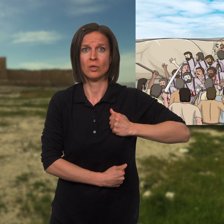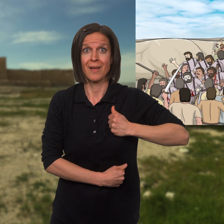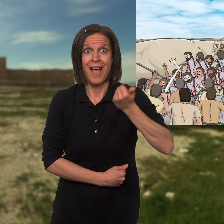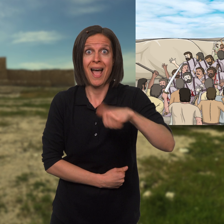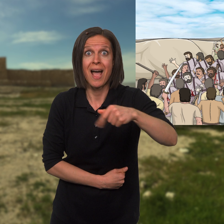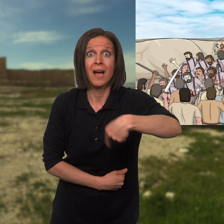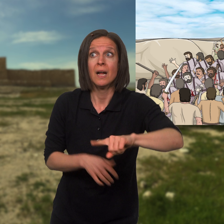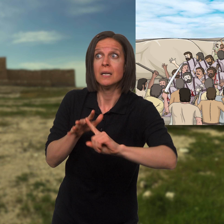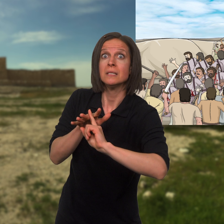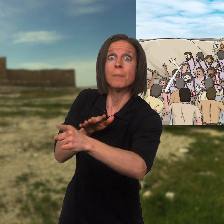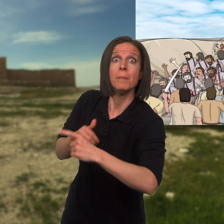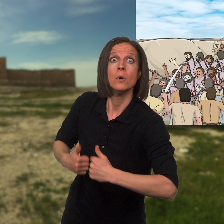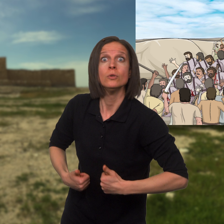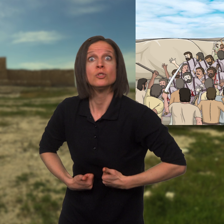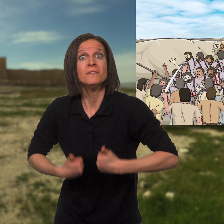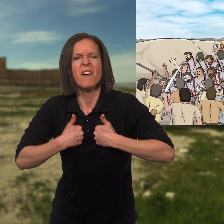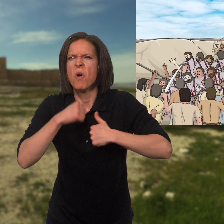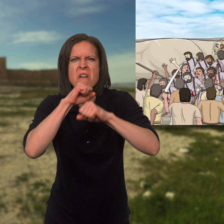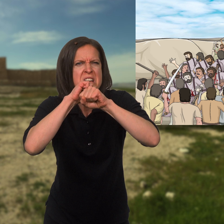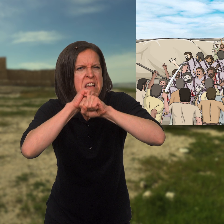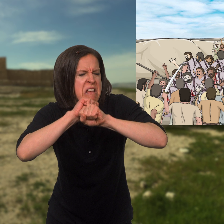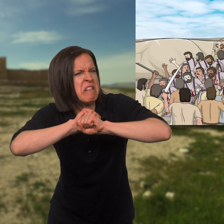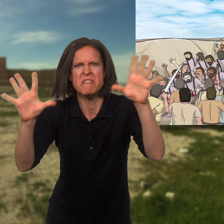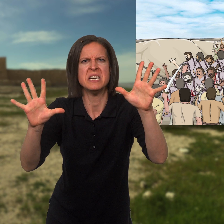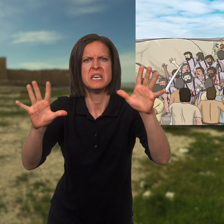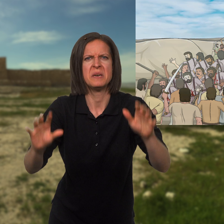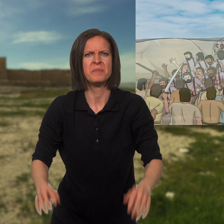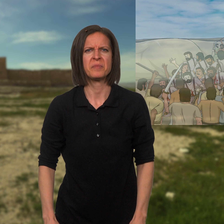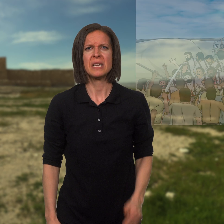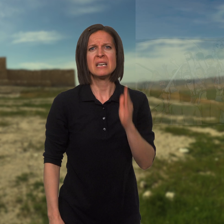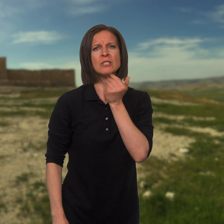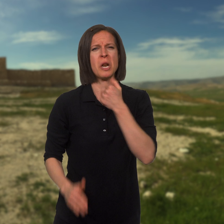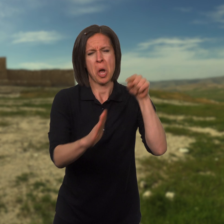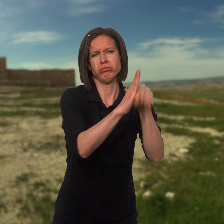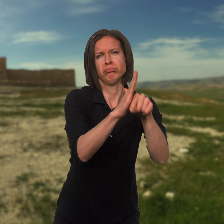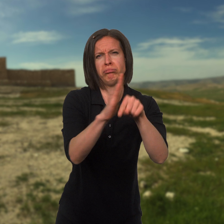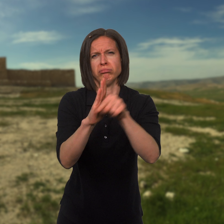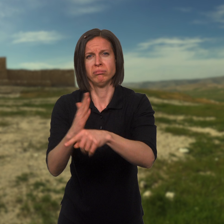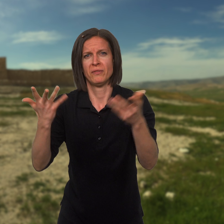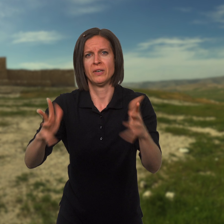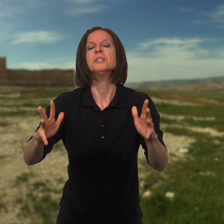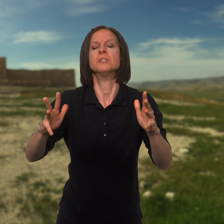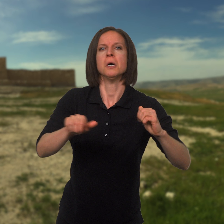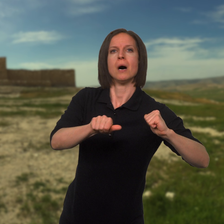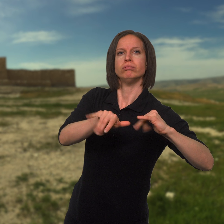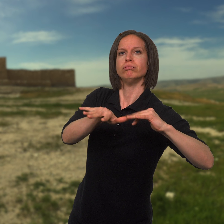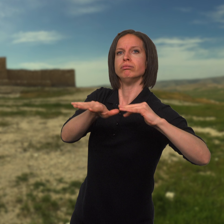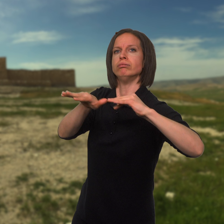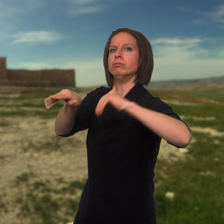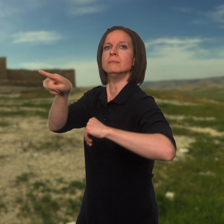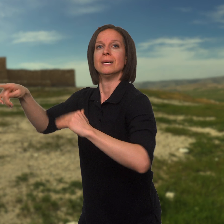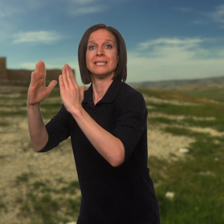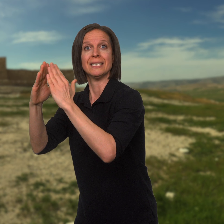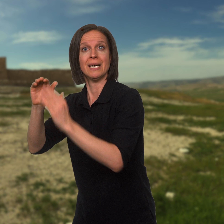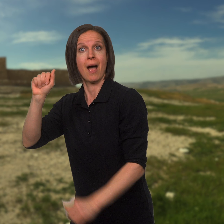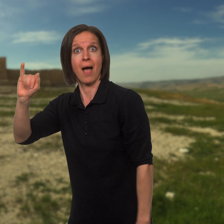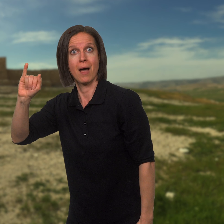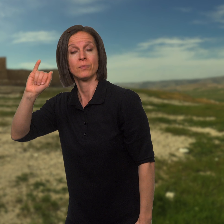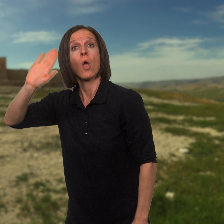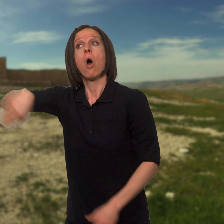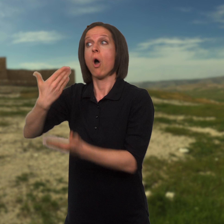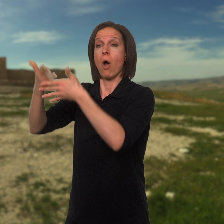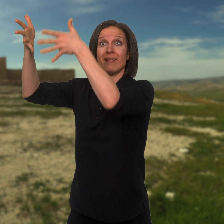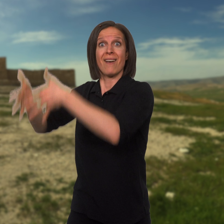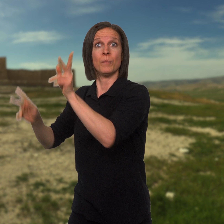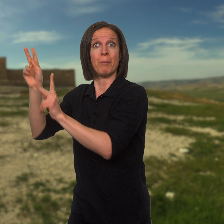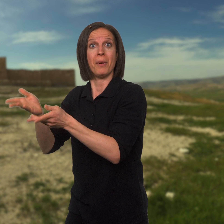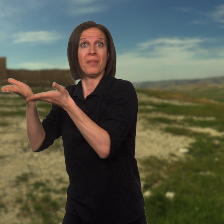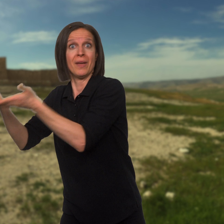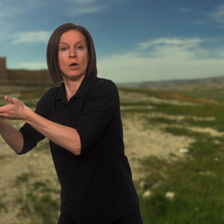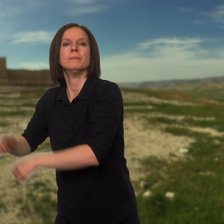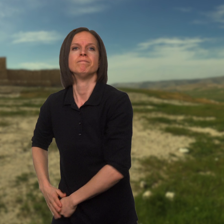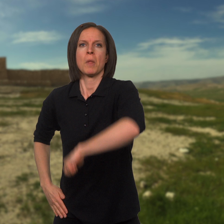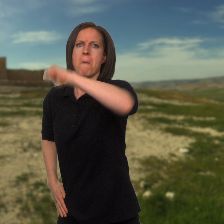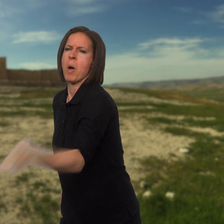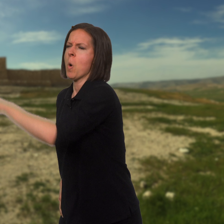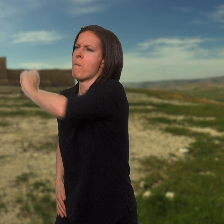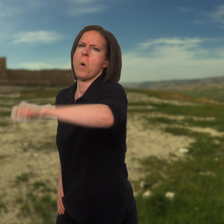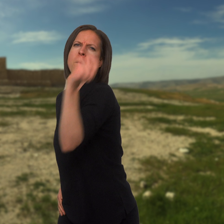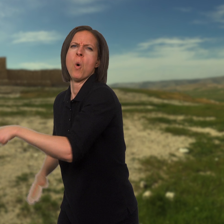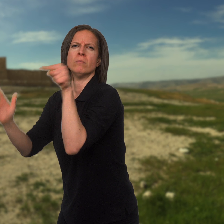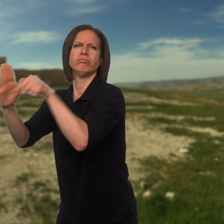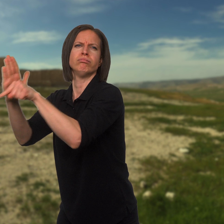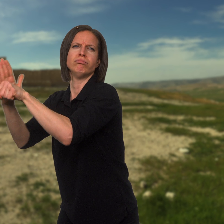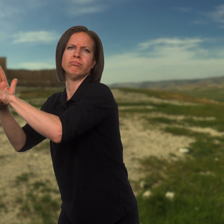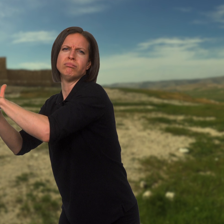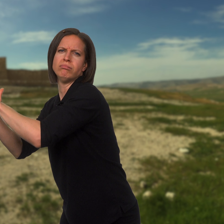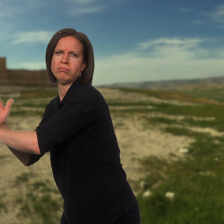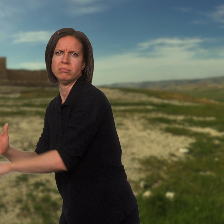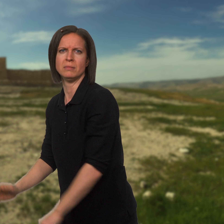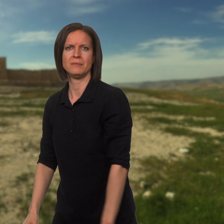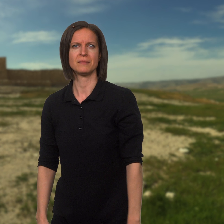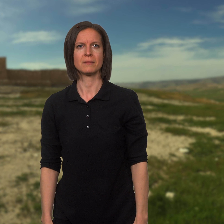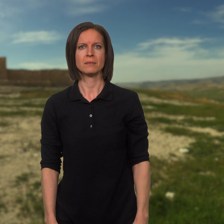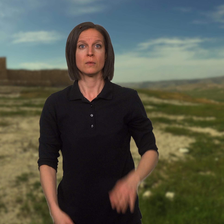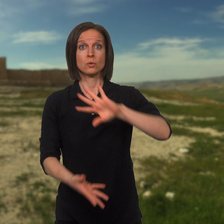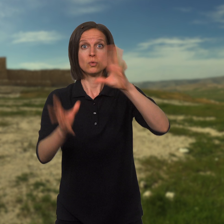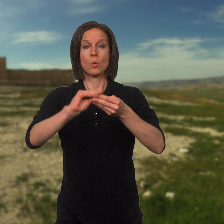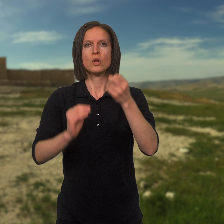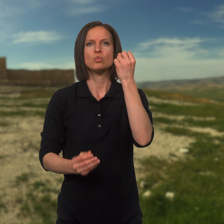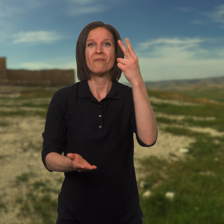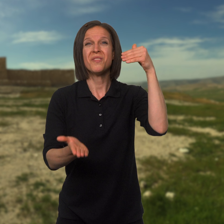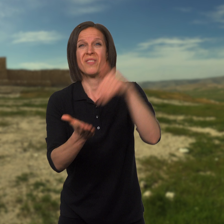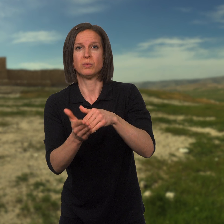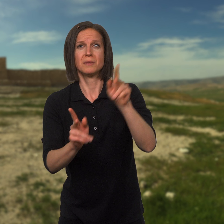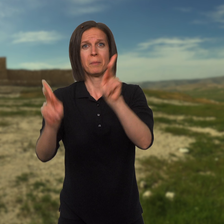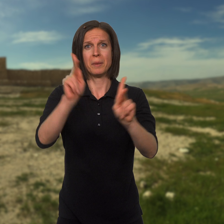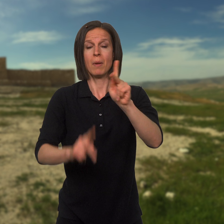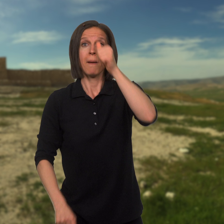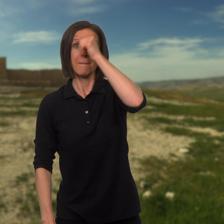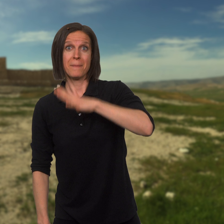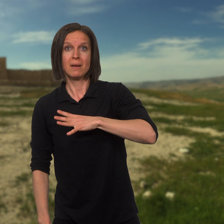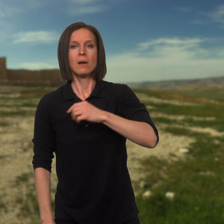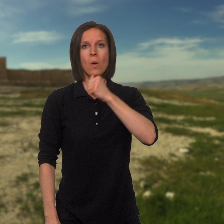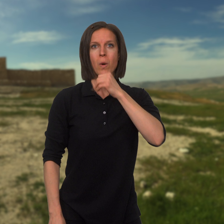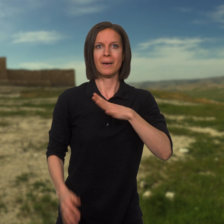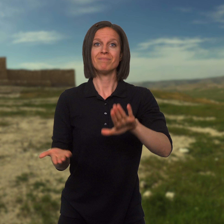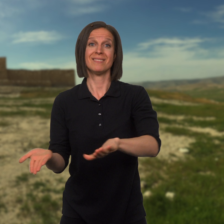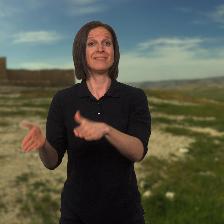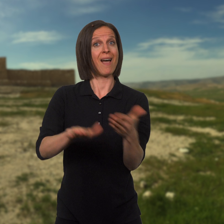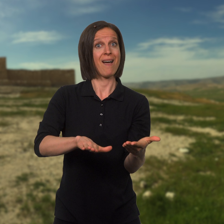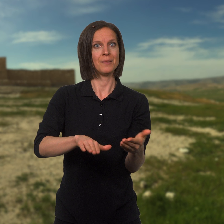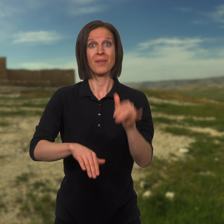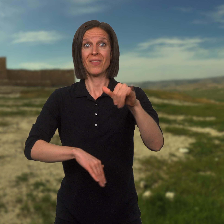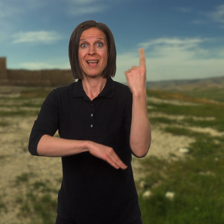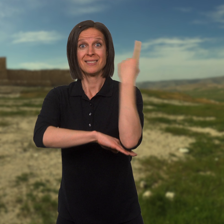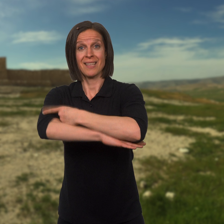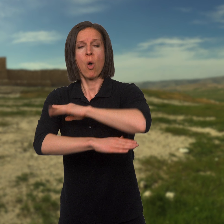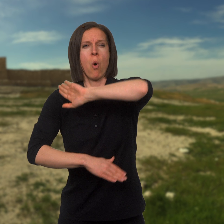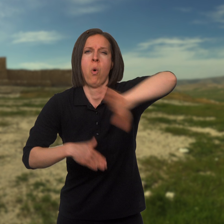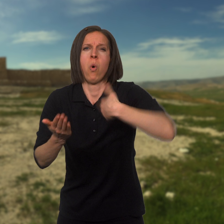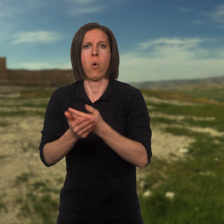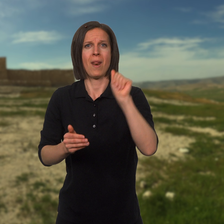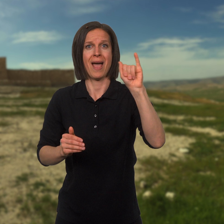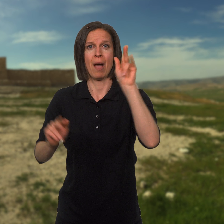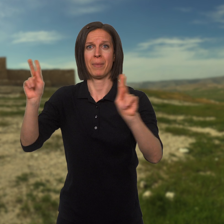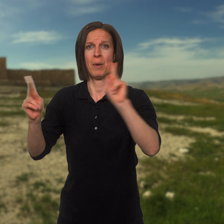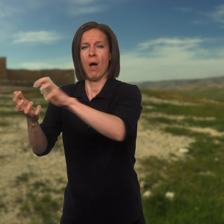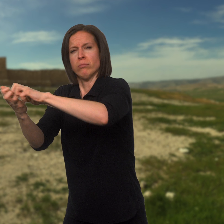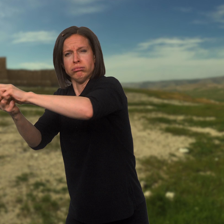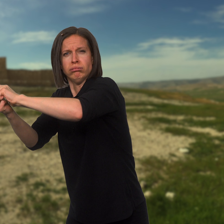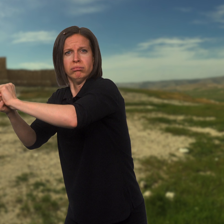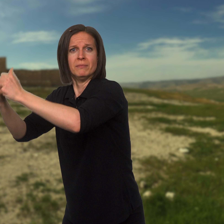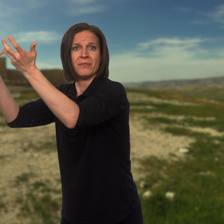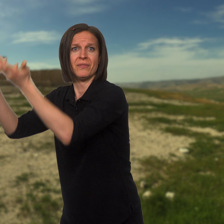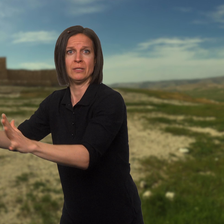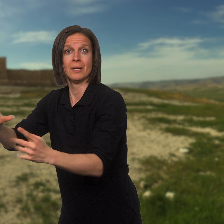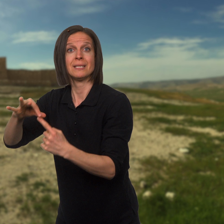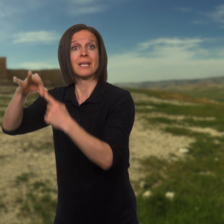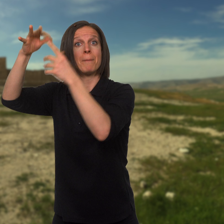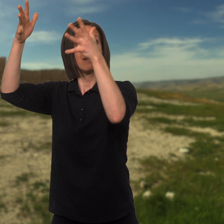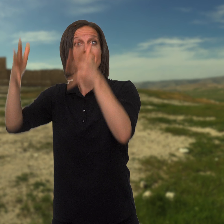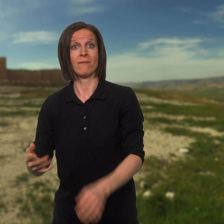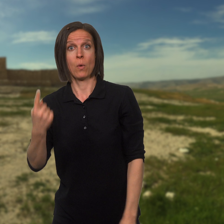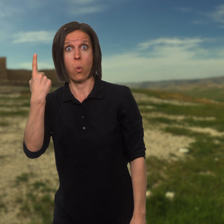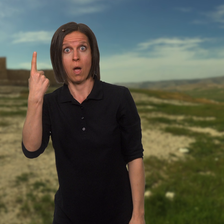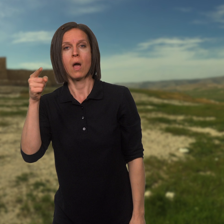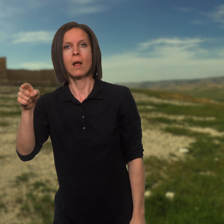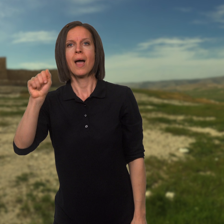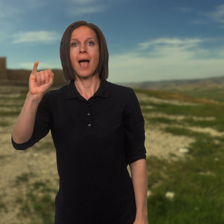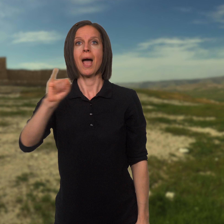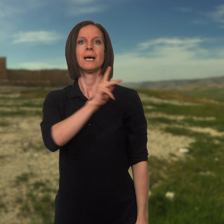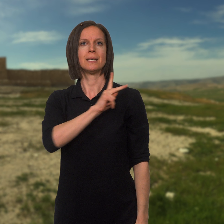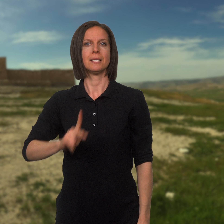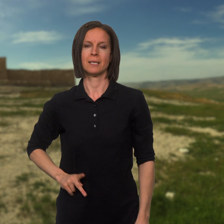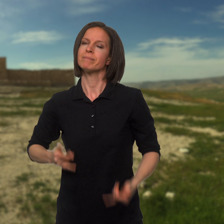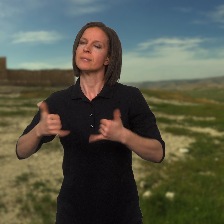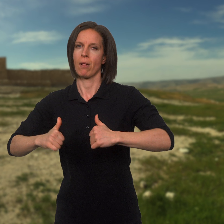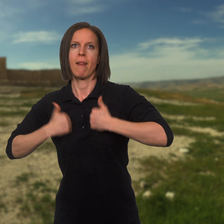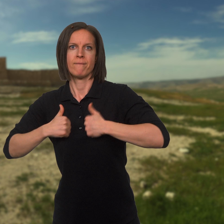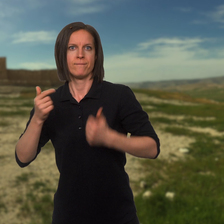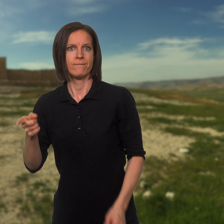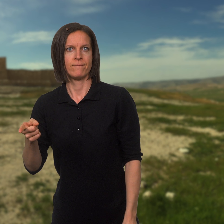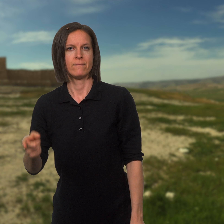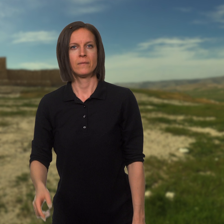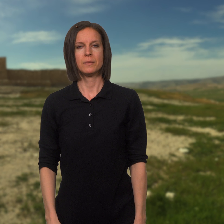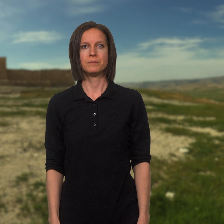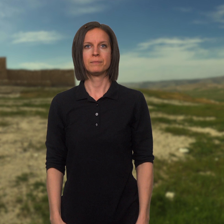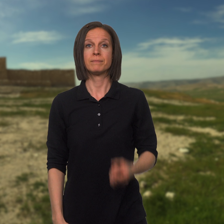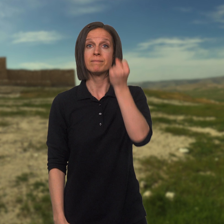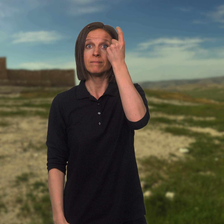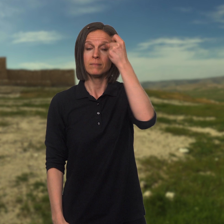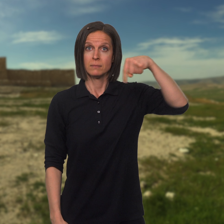When Israel had finished killing all the men of Ai who had pursued them into the field and wilderness, and when every last one of them had fallen by the sword, all the Israelites returned to Ai and put it to the sword as well.